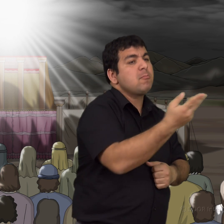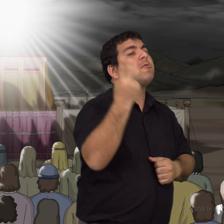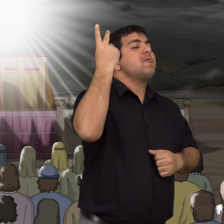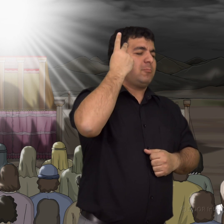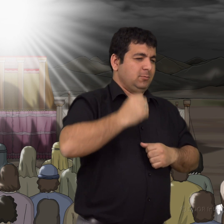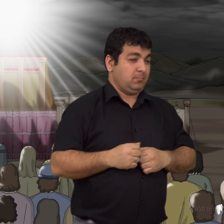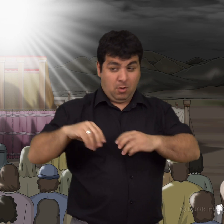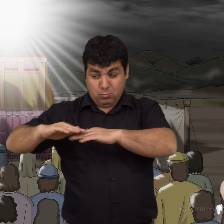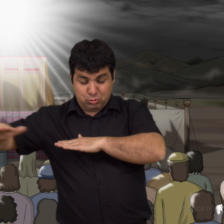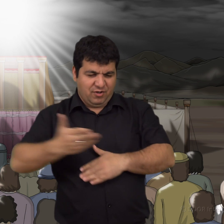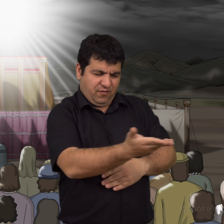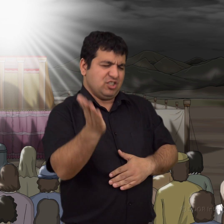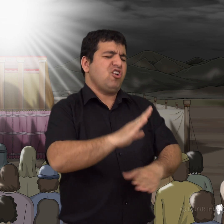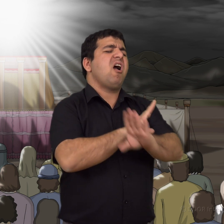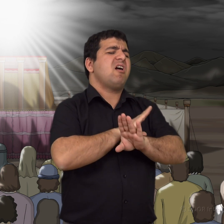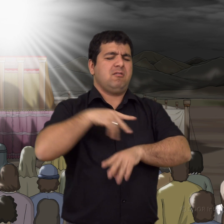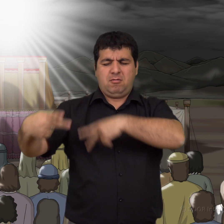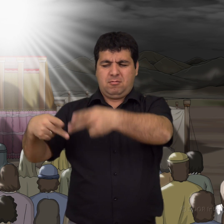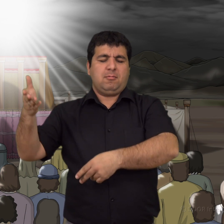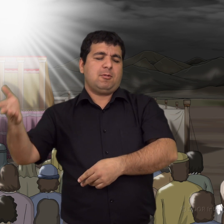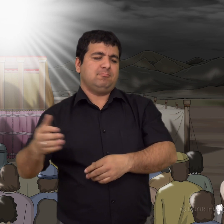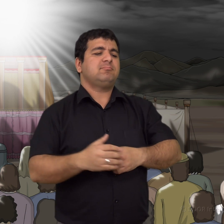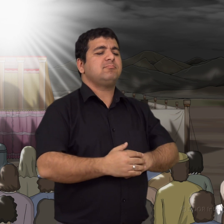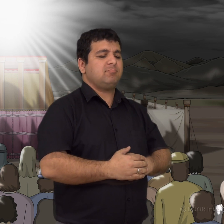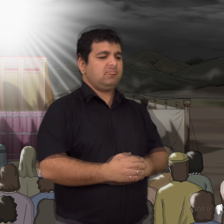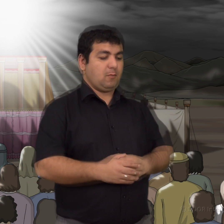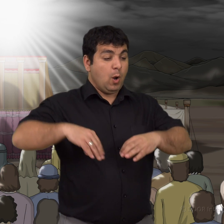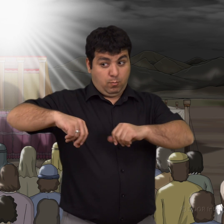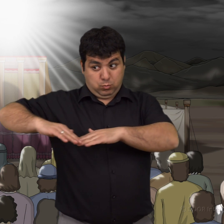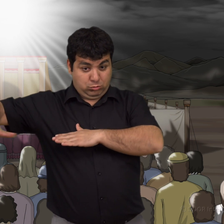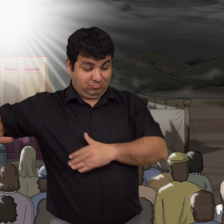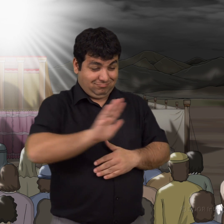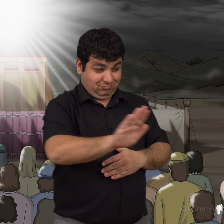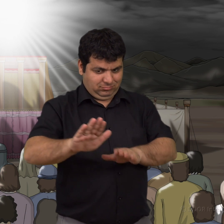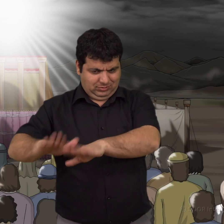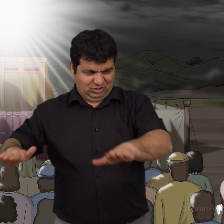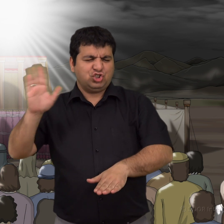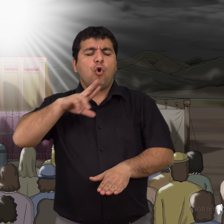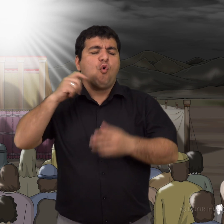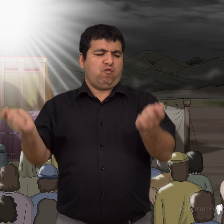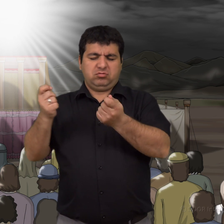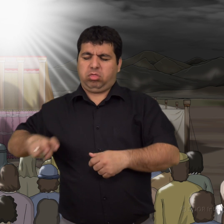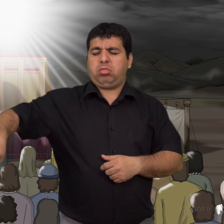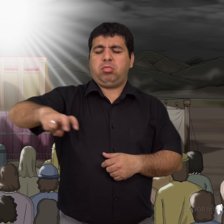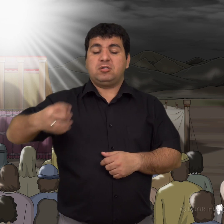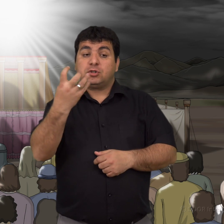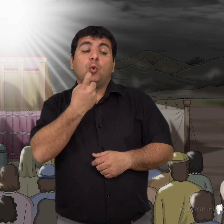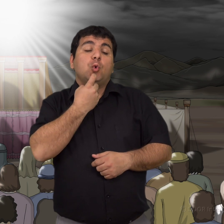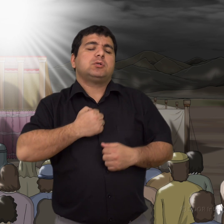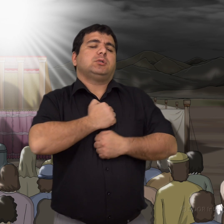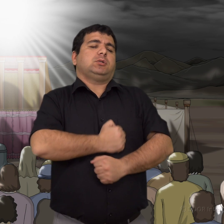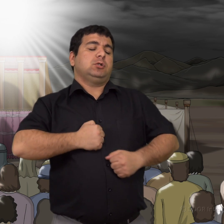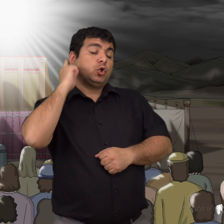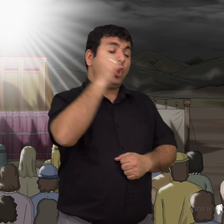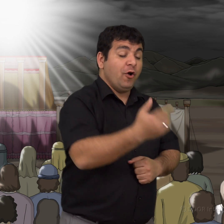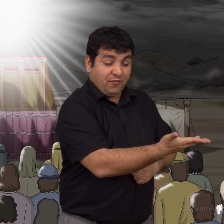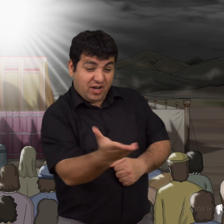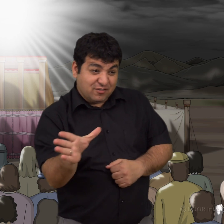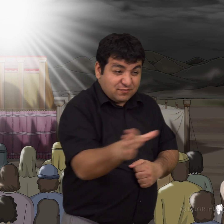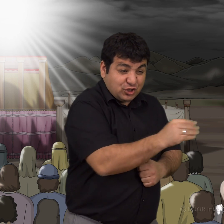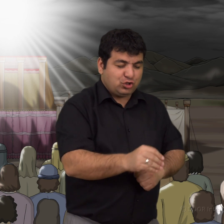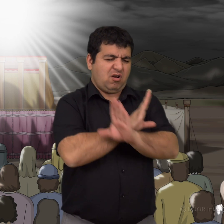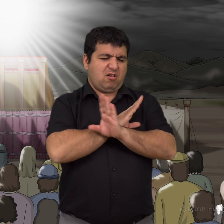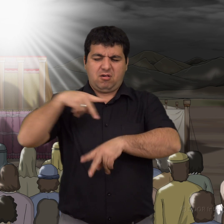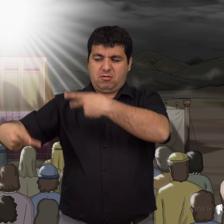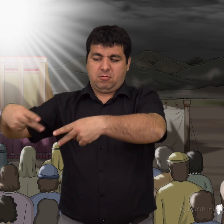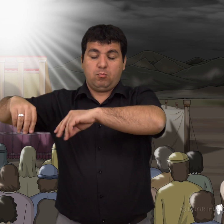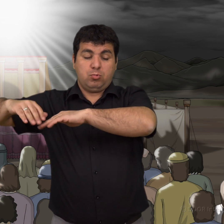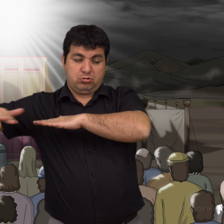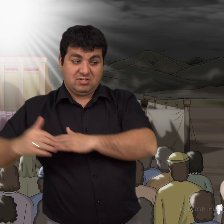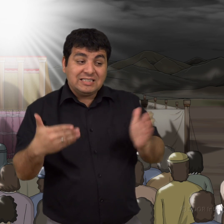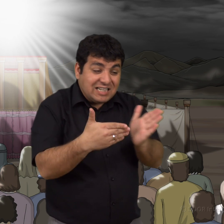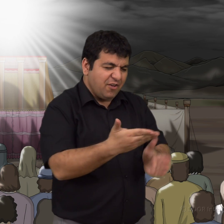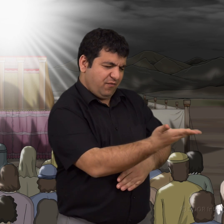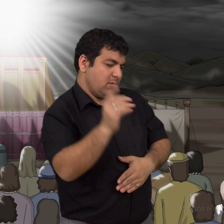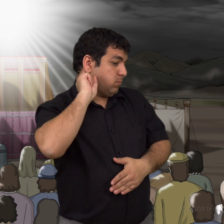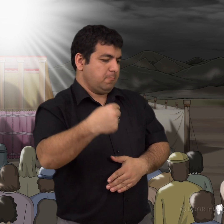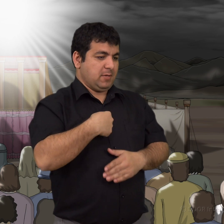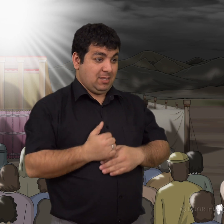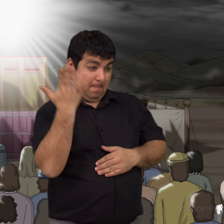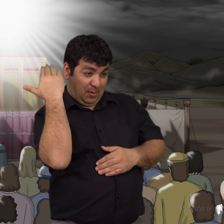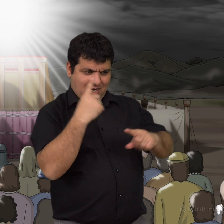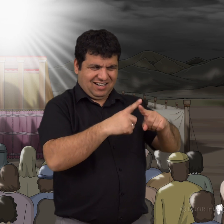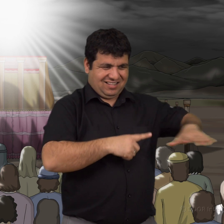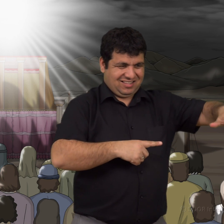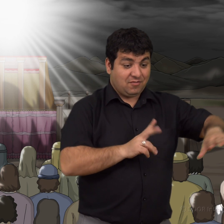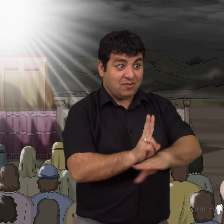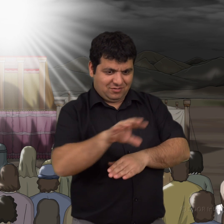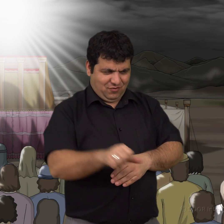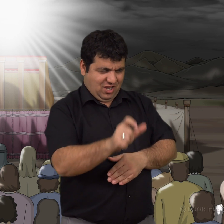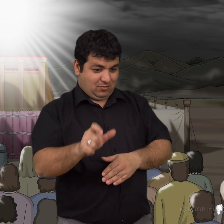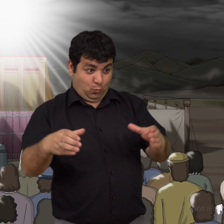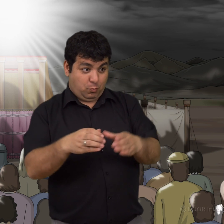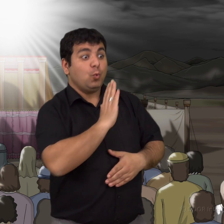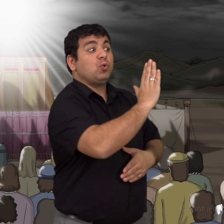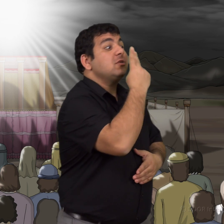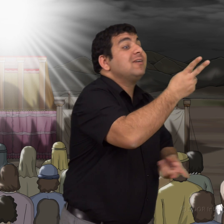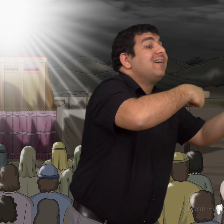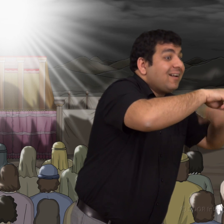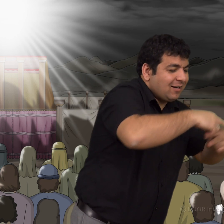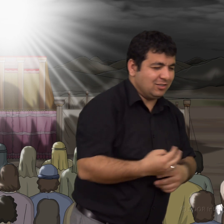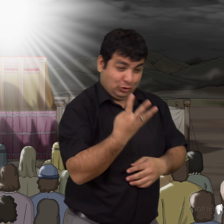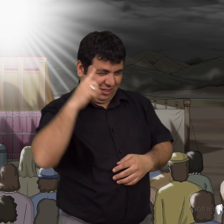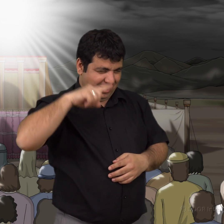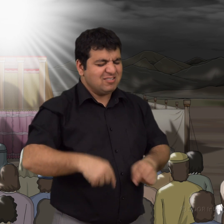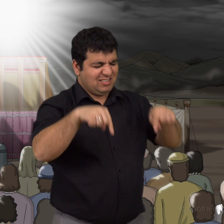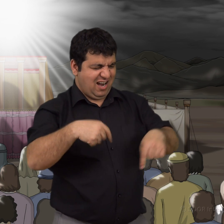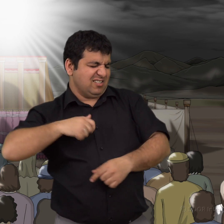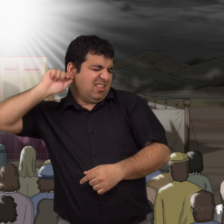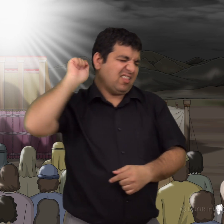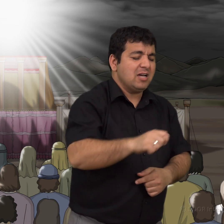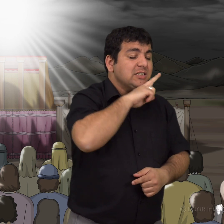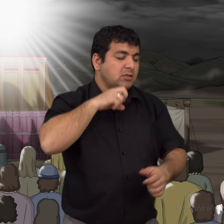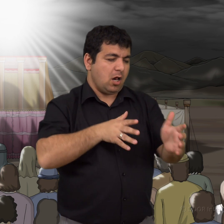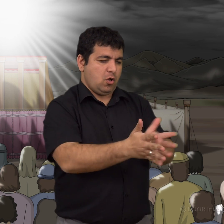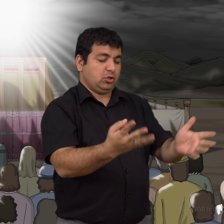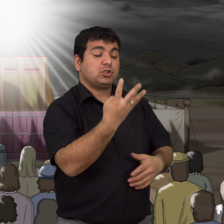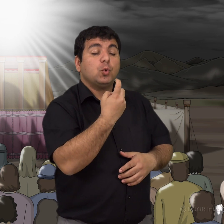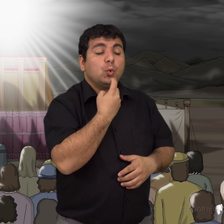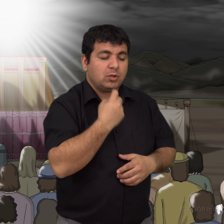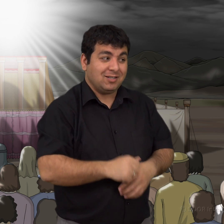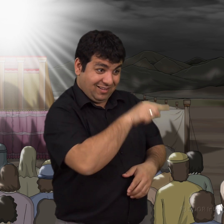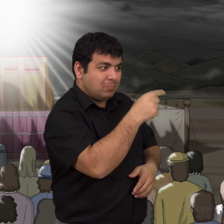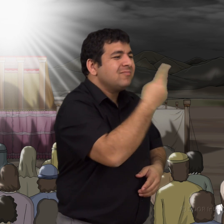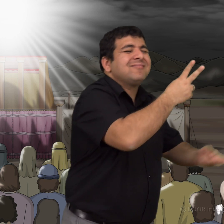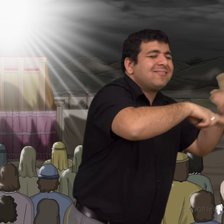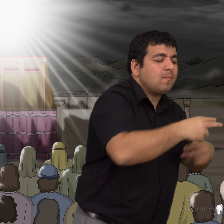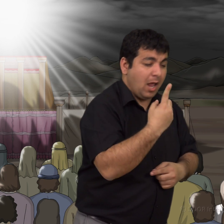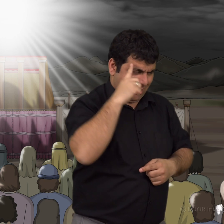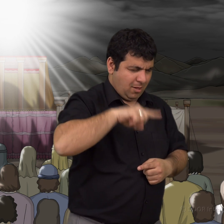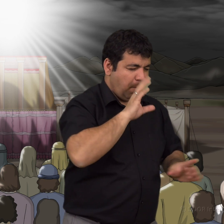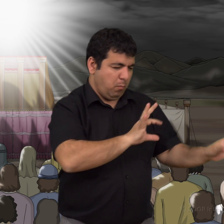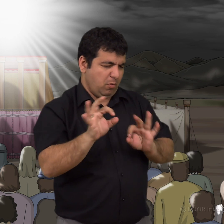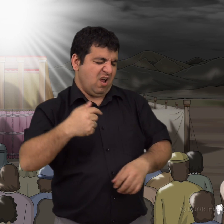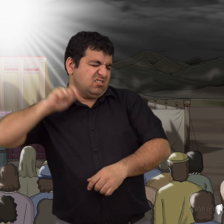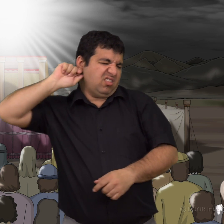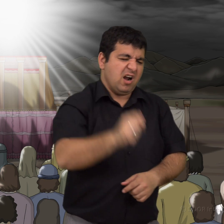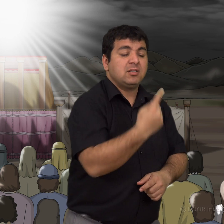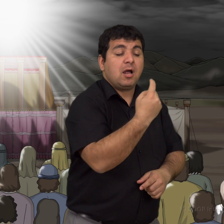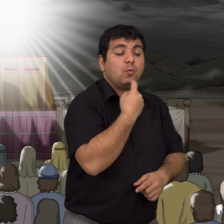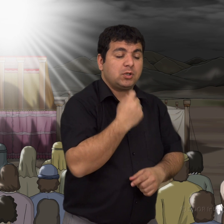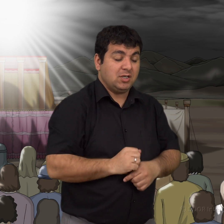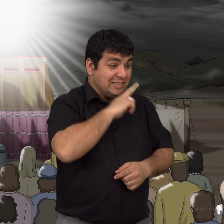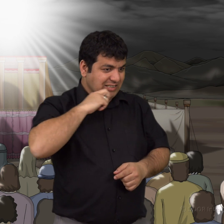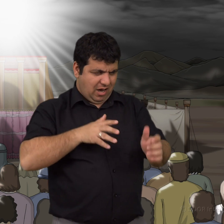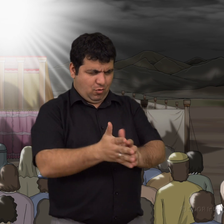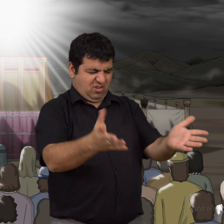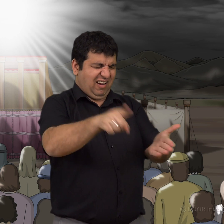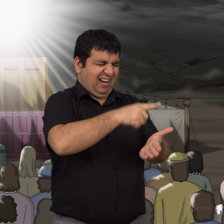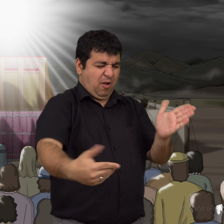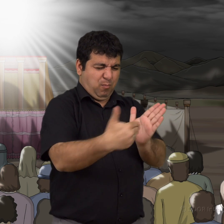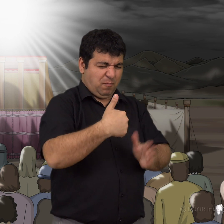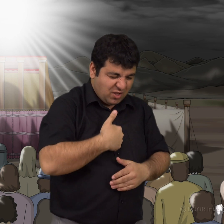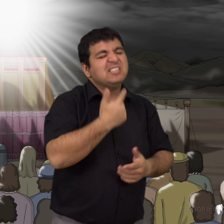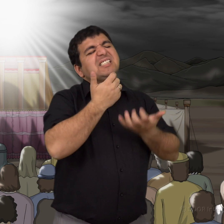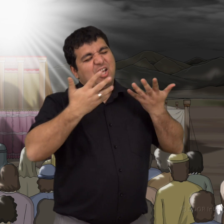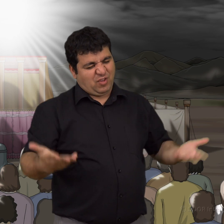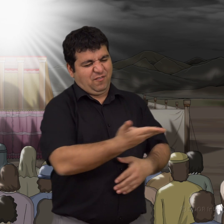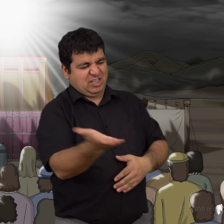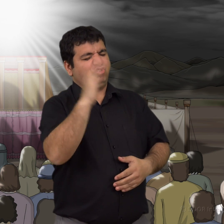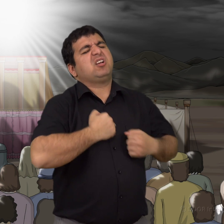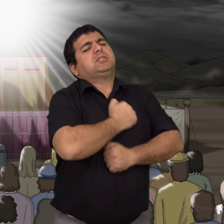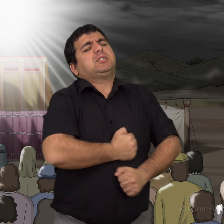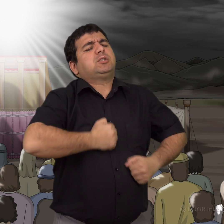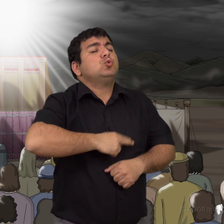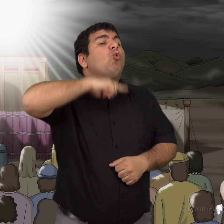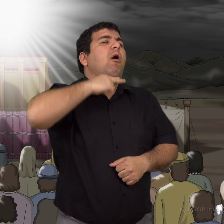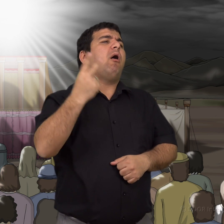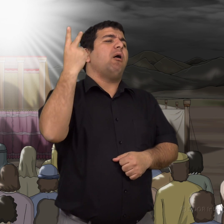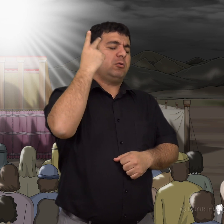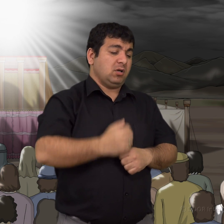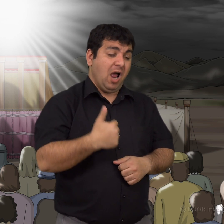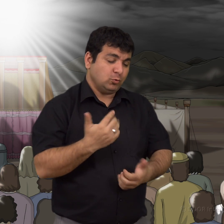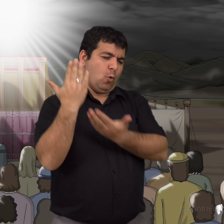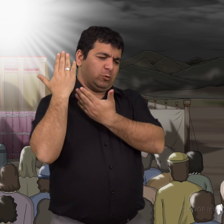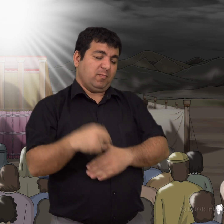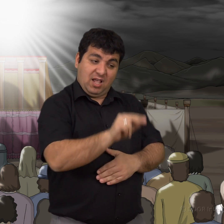As for you, however, your bodies will fall in this wilderness. Your children will be shepherds in the wilderness for forty years, and they will suffer for your unfaithfulness until the last of your bodies lies in the wilderness. In keeping with the forty days you spied out the land, you shall bear your guilt forty years—a year for each day—and you will experience My alienation.